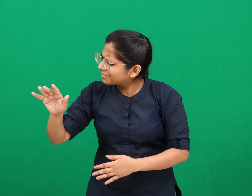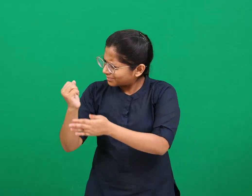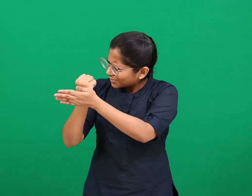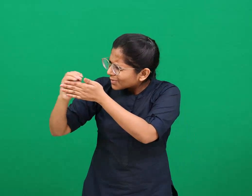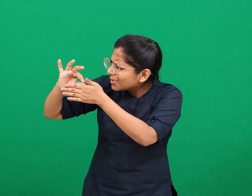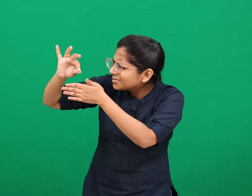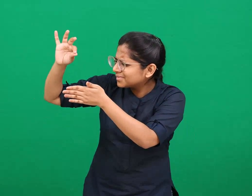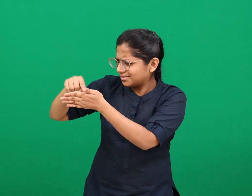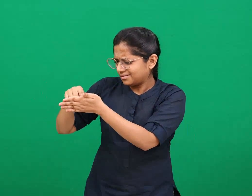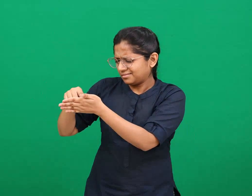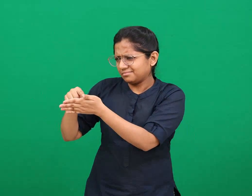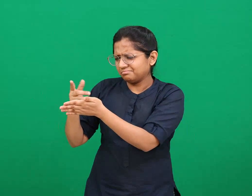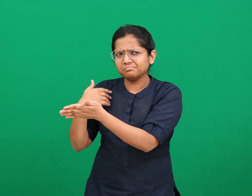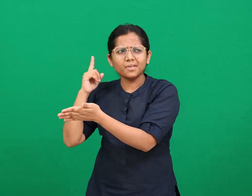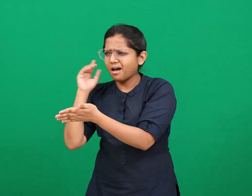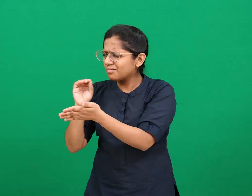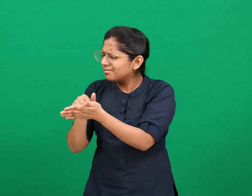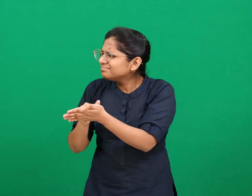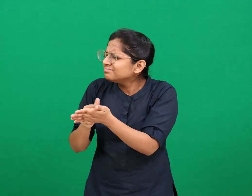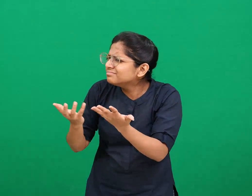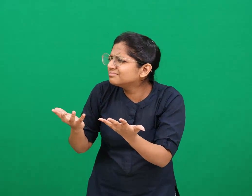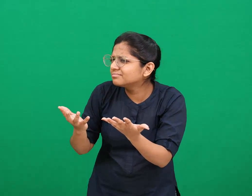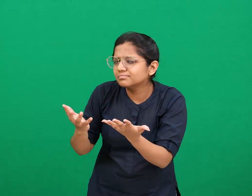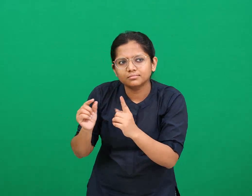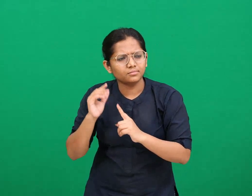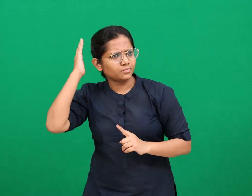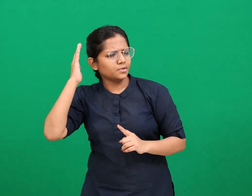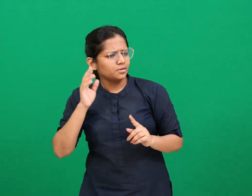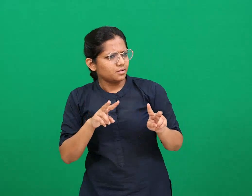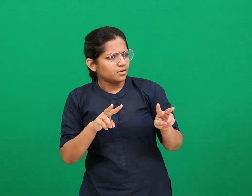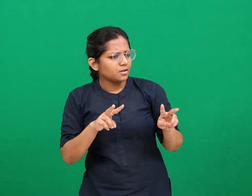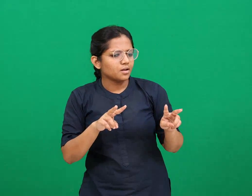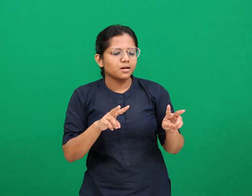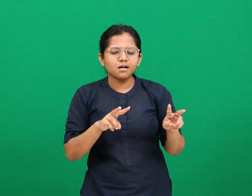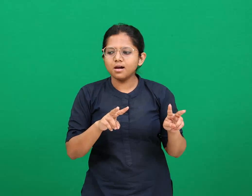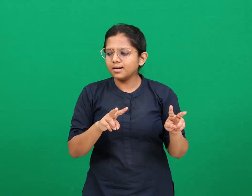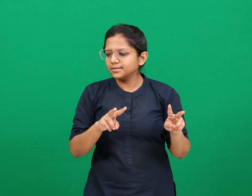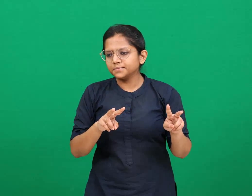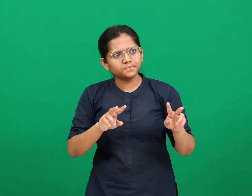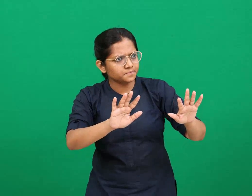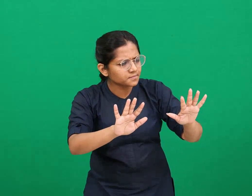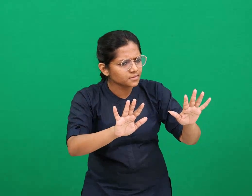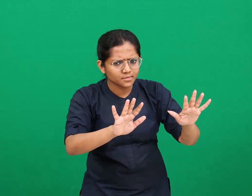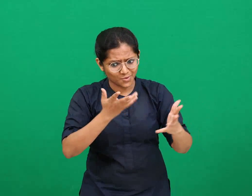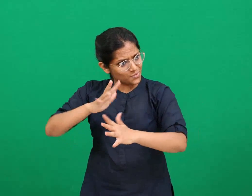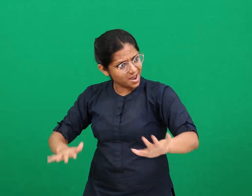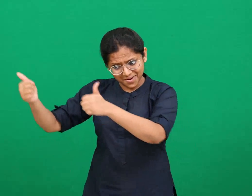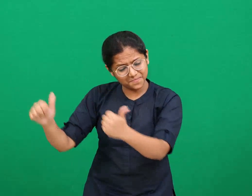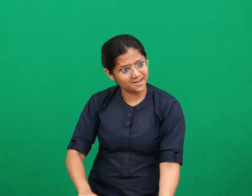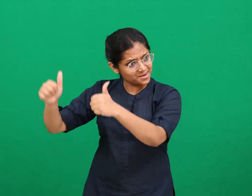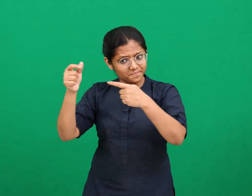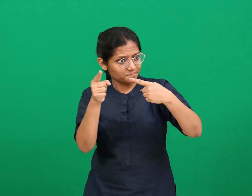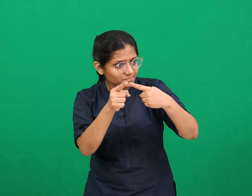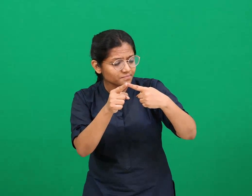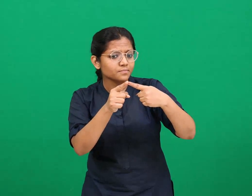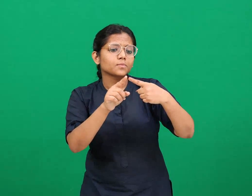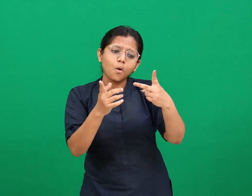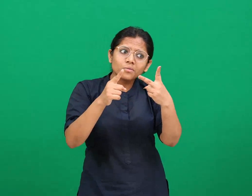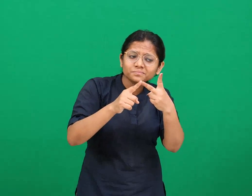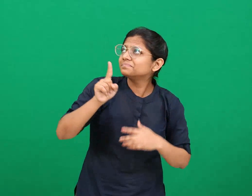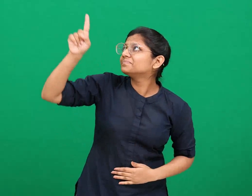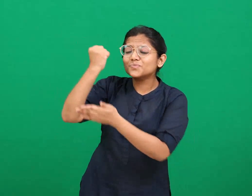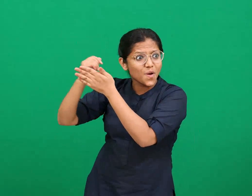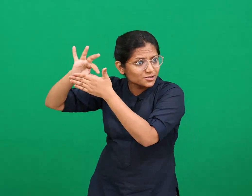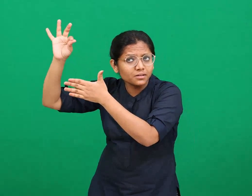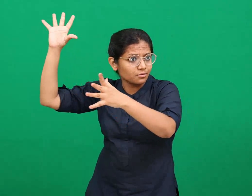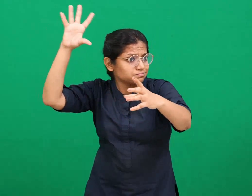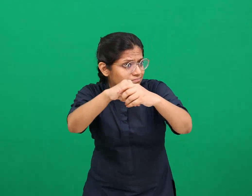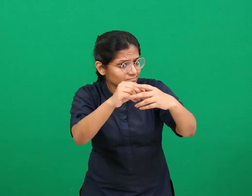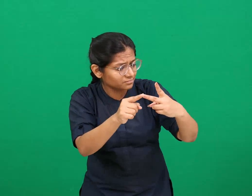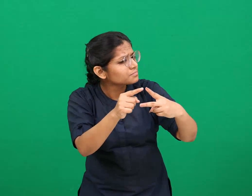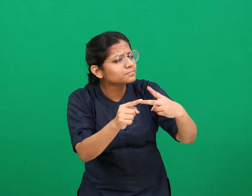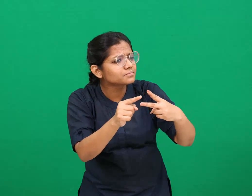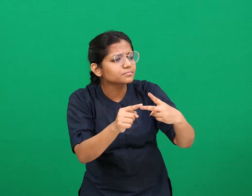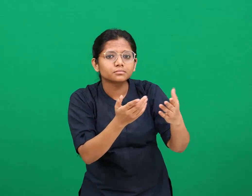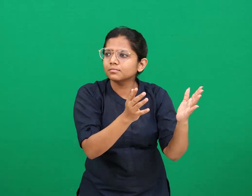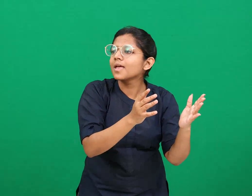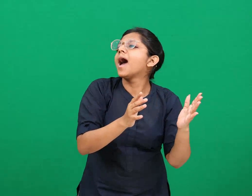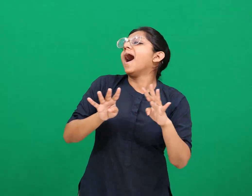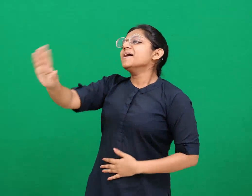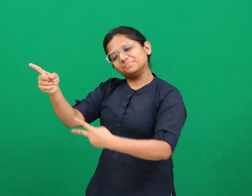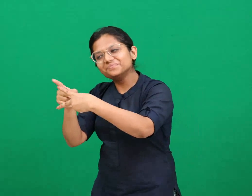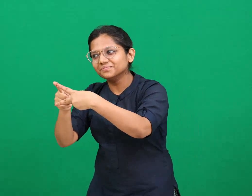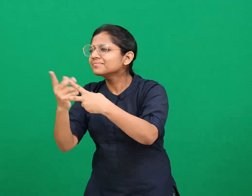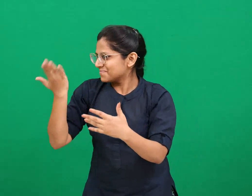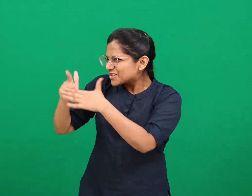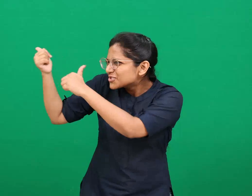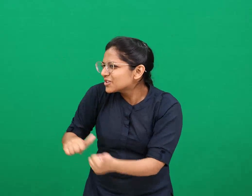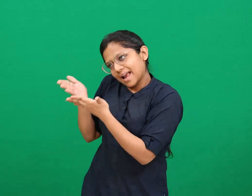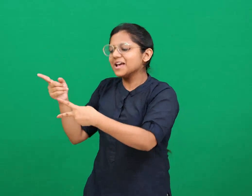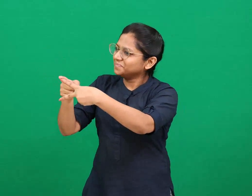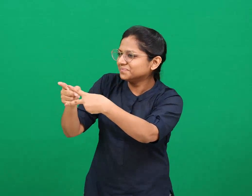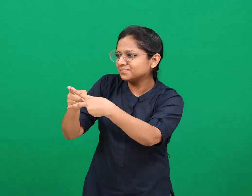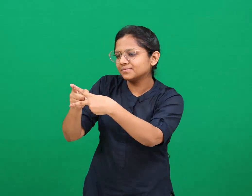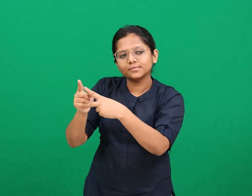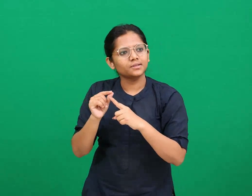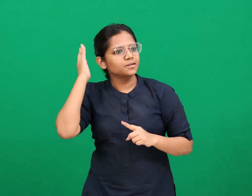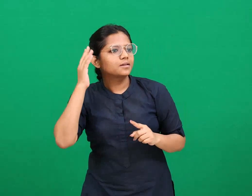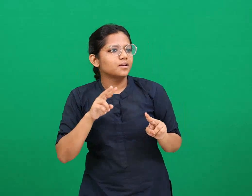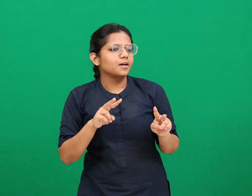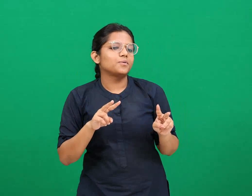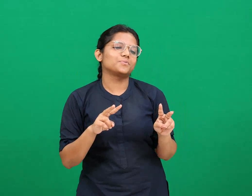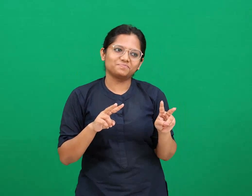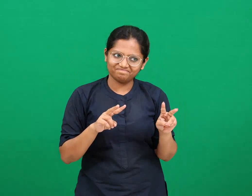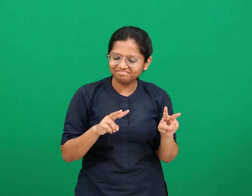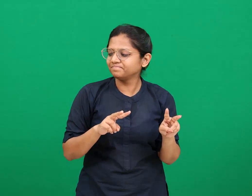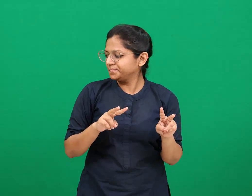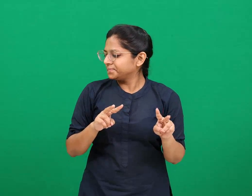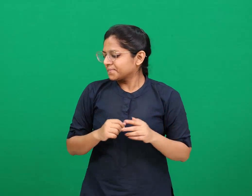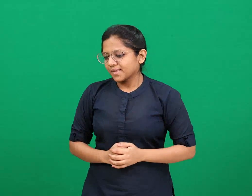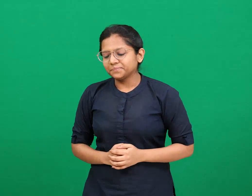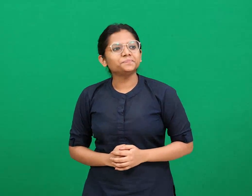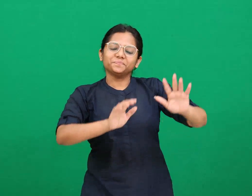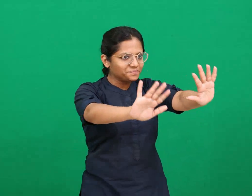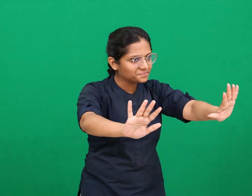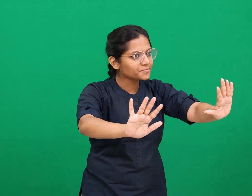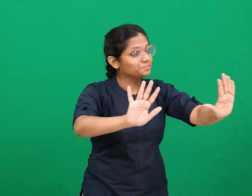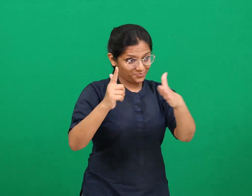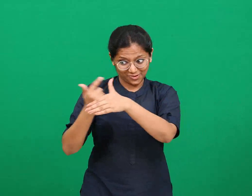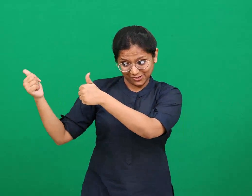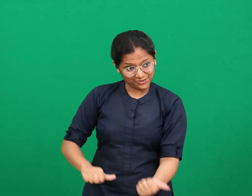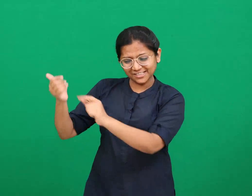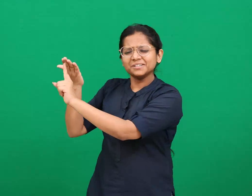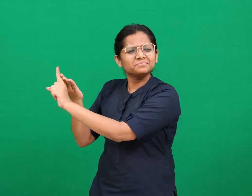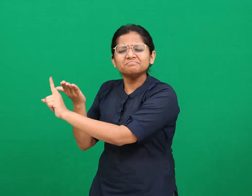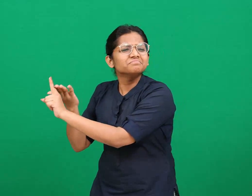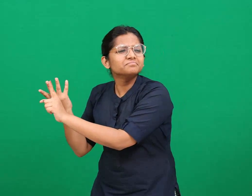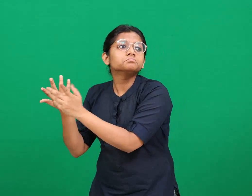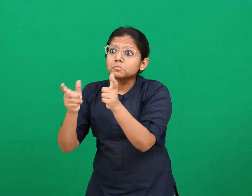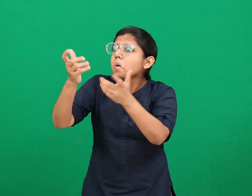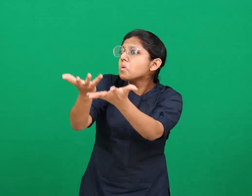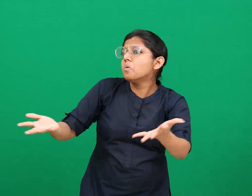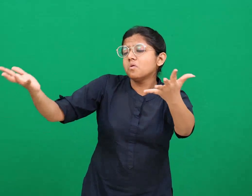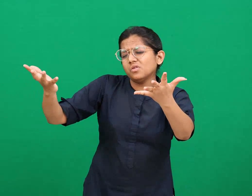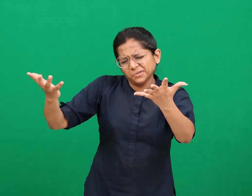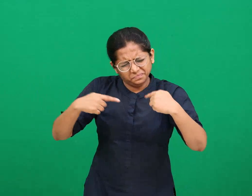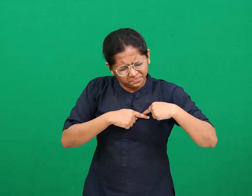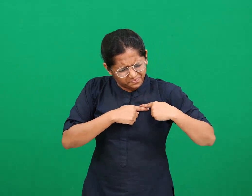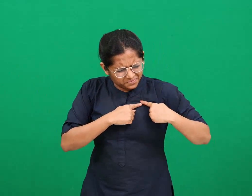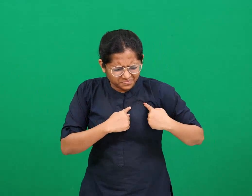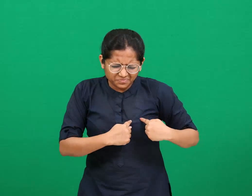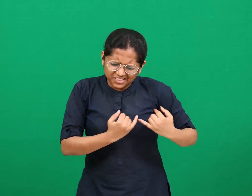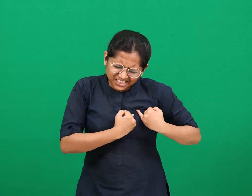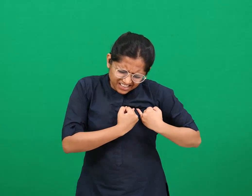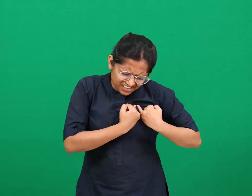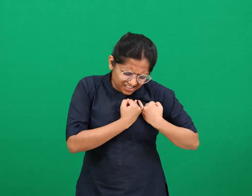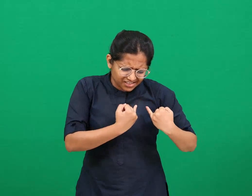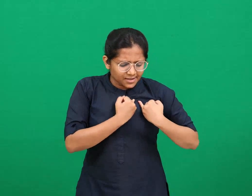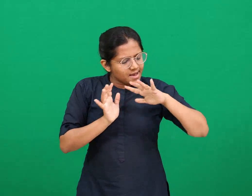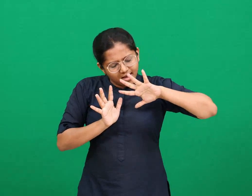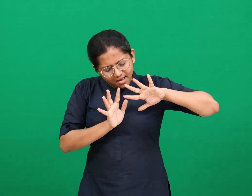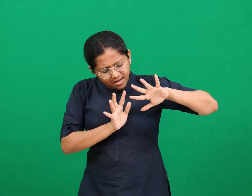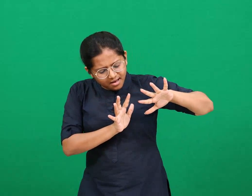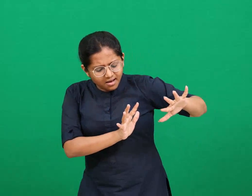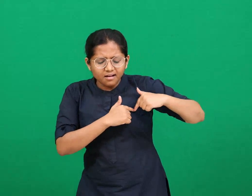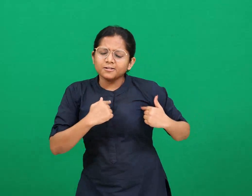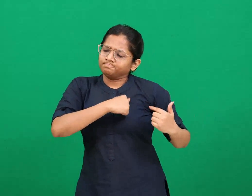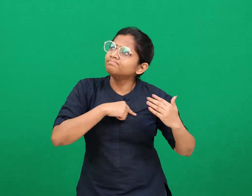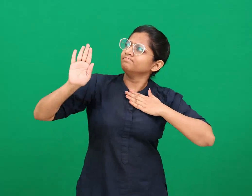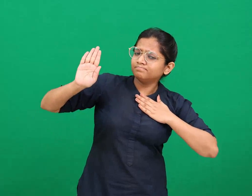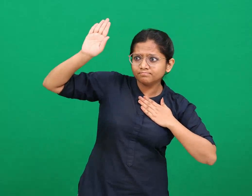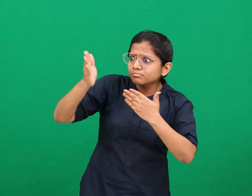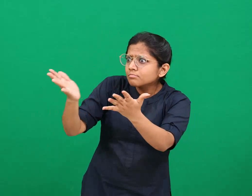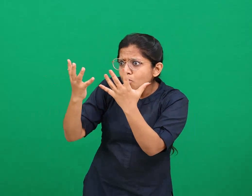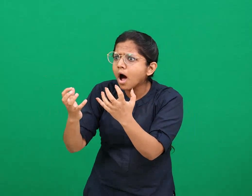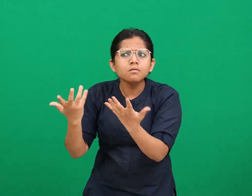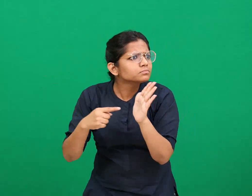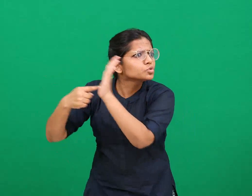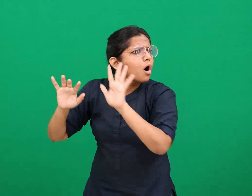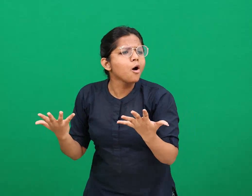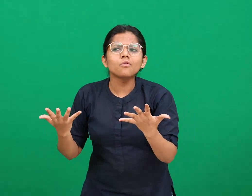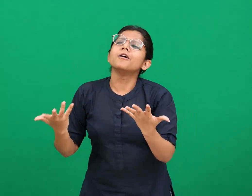"No," they answered, "we have not even heard that there is a Holy Spirit." "Into what, then, were you baptized?" Paul asked. "The baptism of John," they replied.